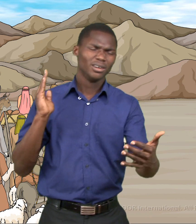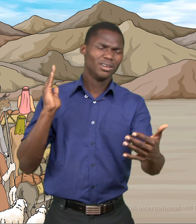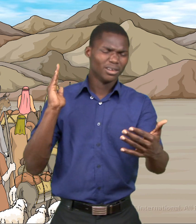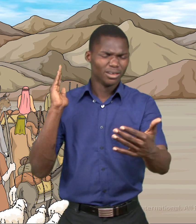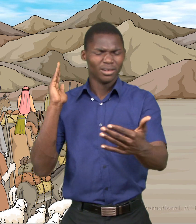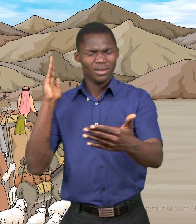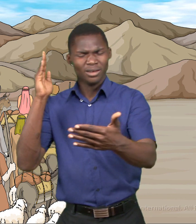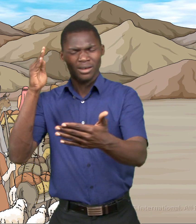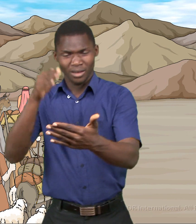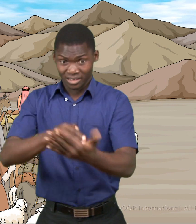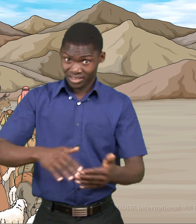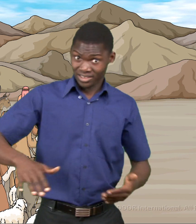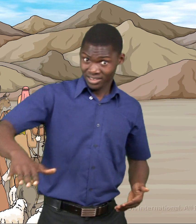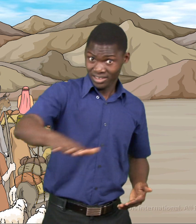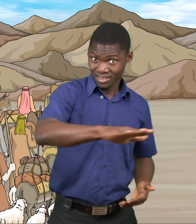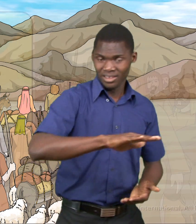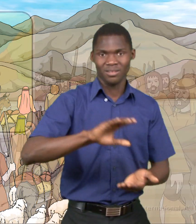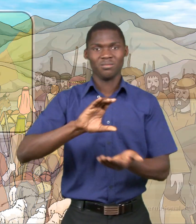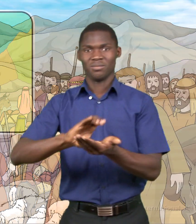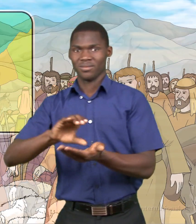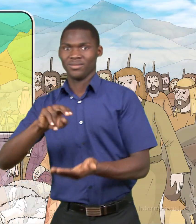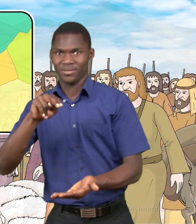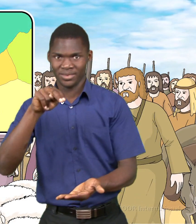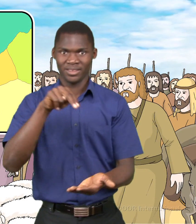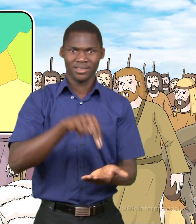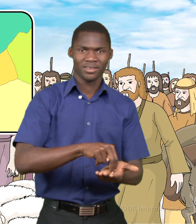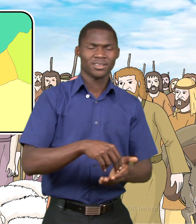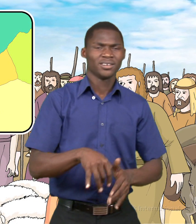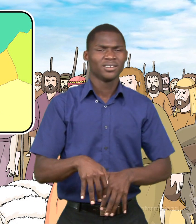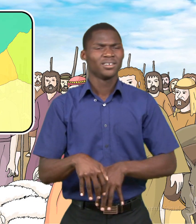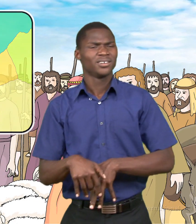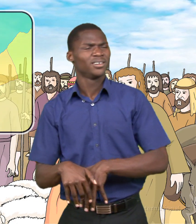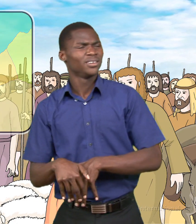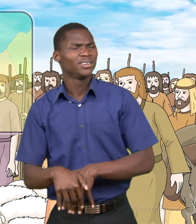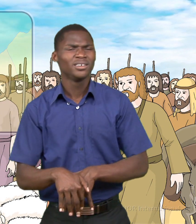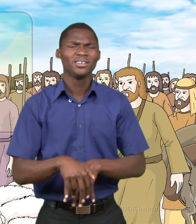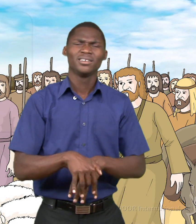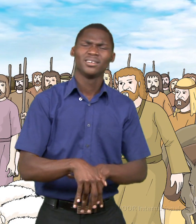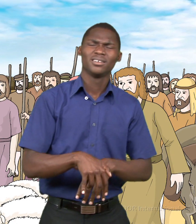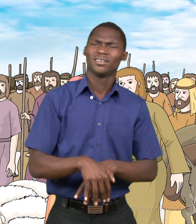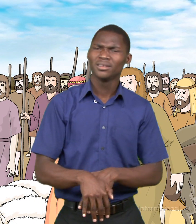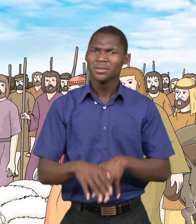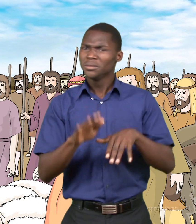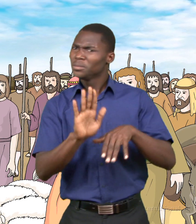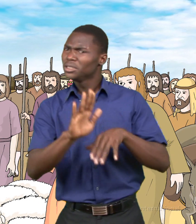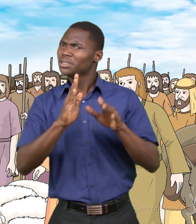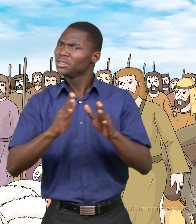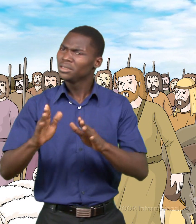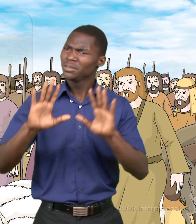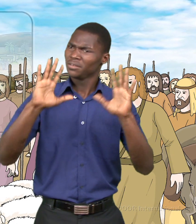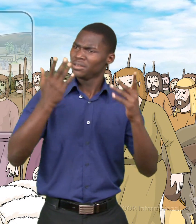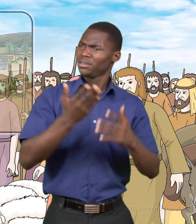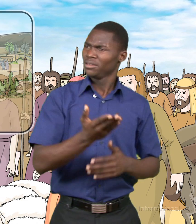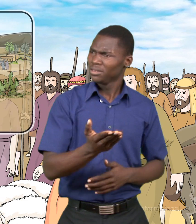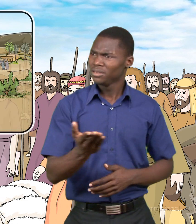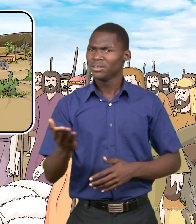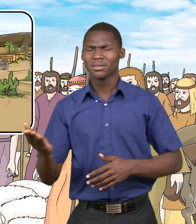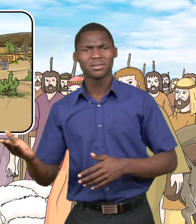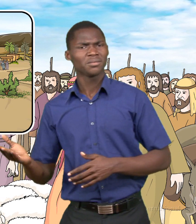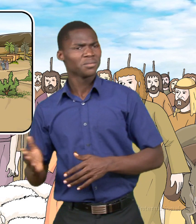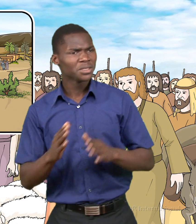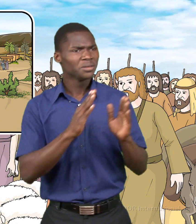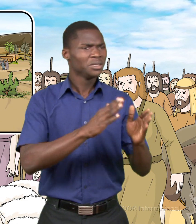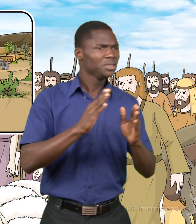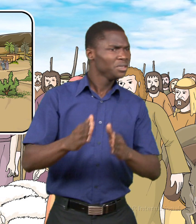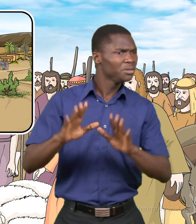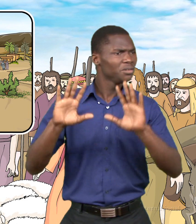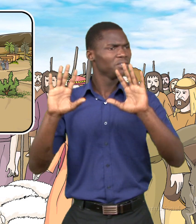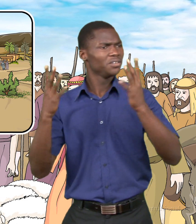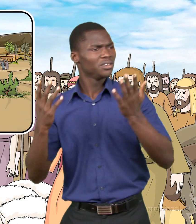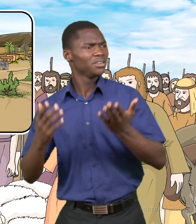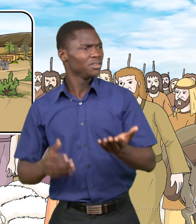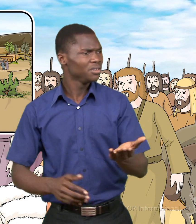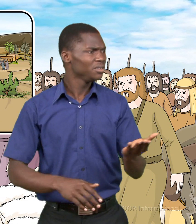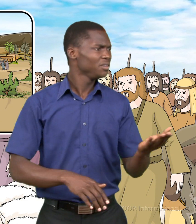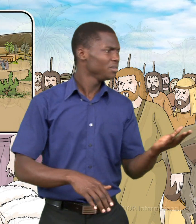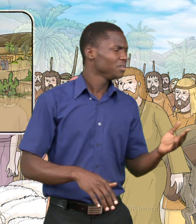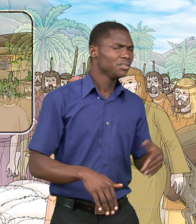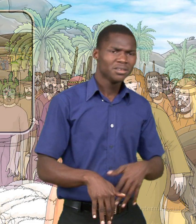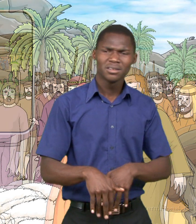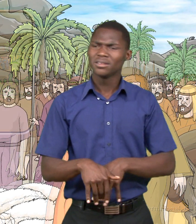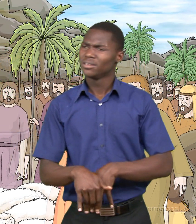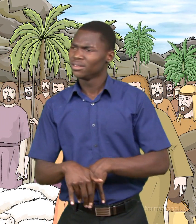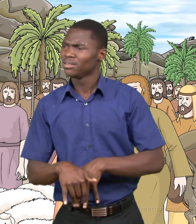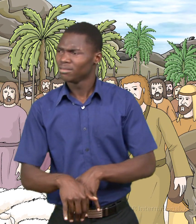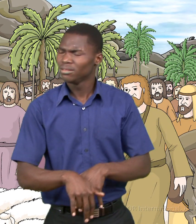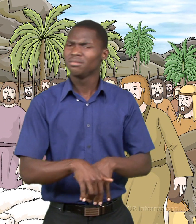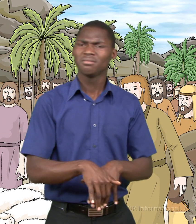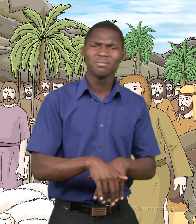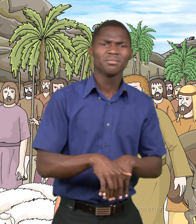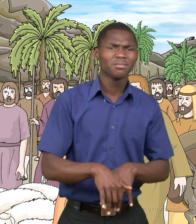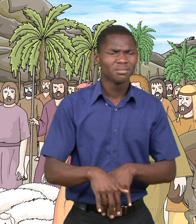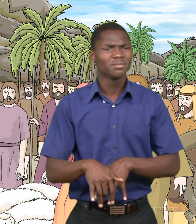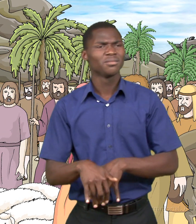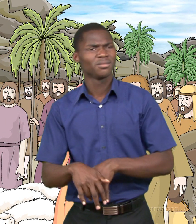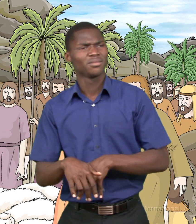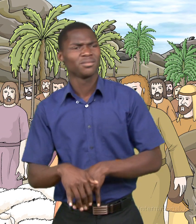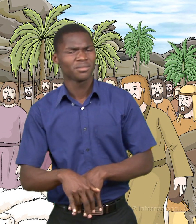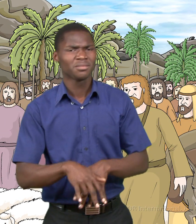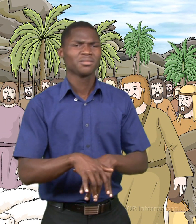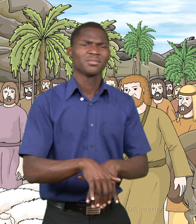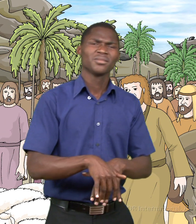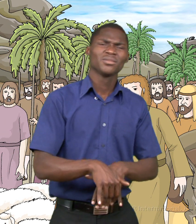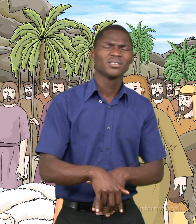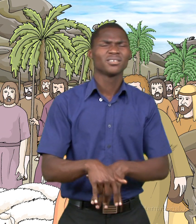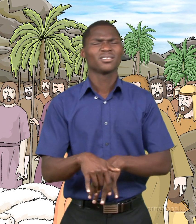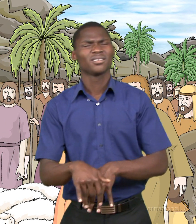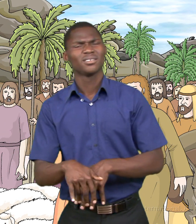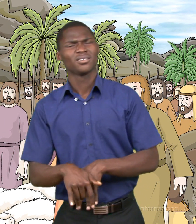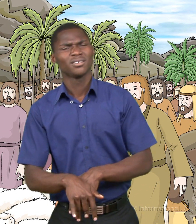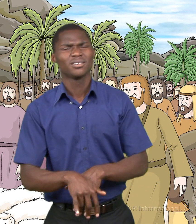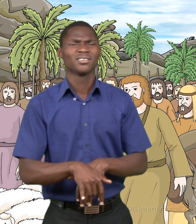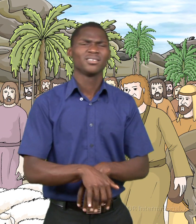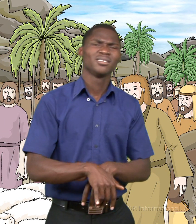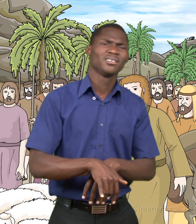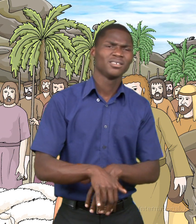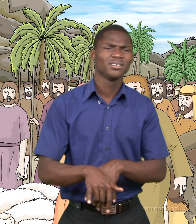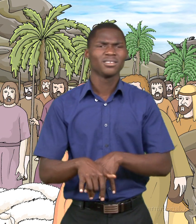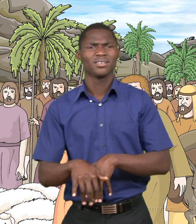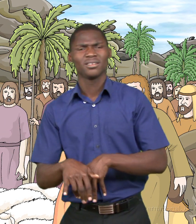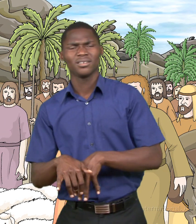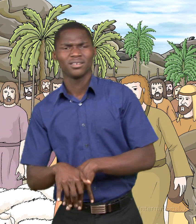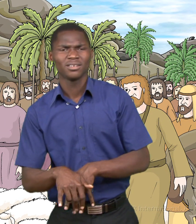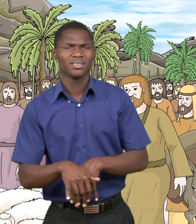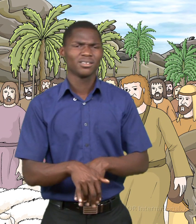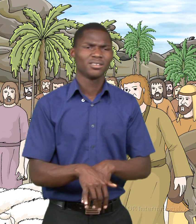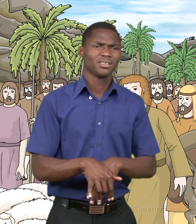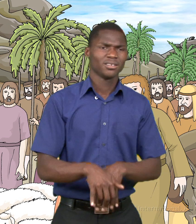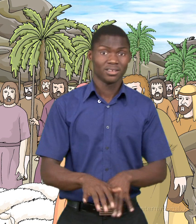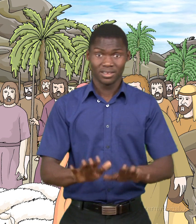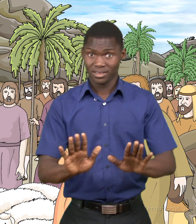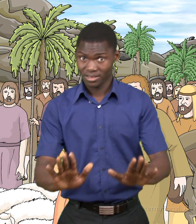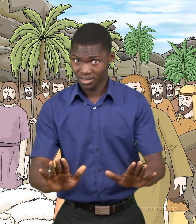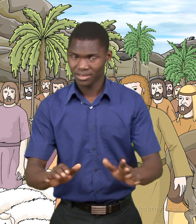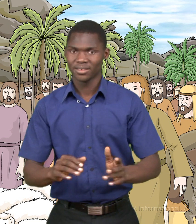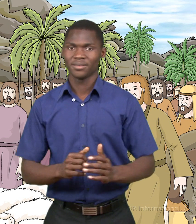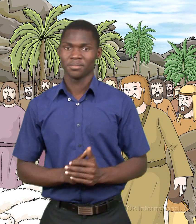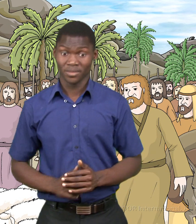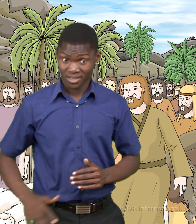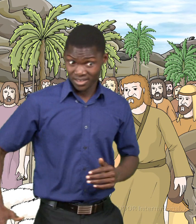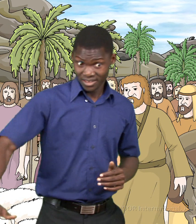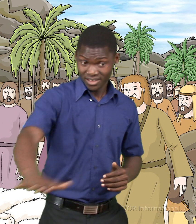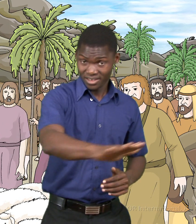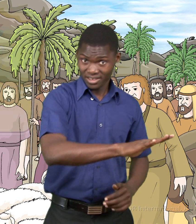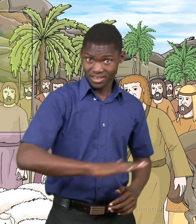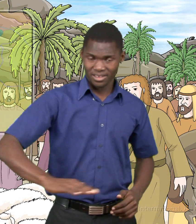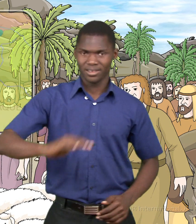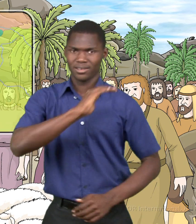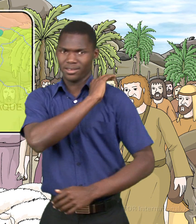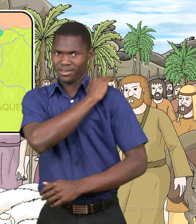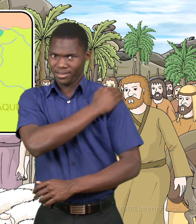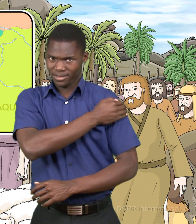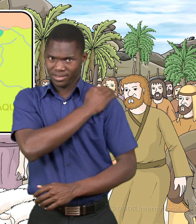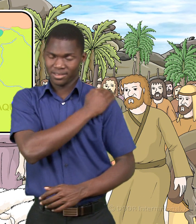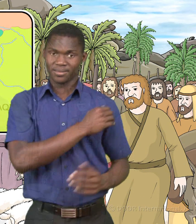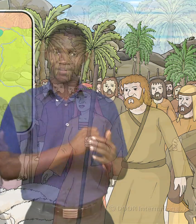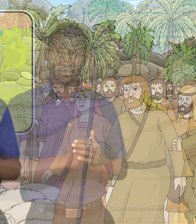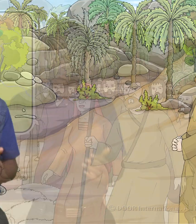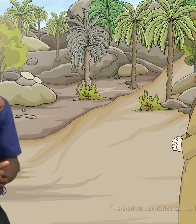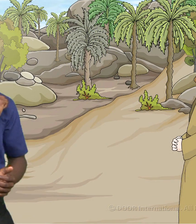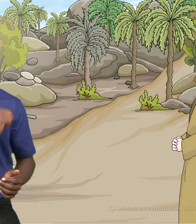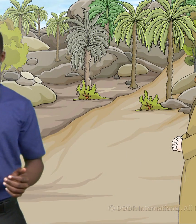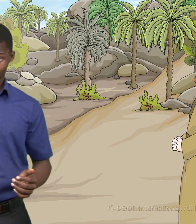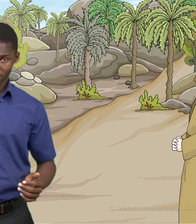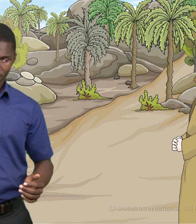When they came to the land of Canaan, Abram traveled through the land as far as the site of the Oak of Moreh at Shechem. And at that time the Canaanites were in the land.